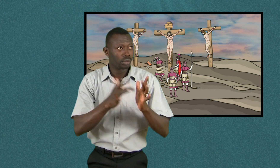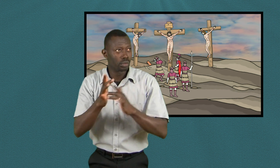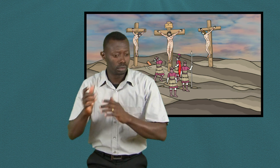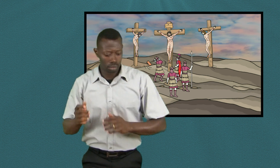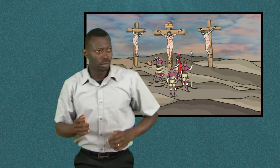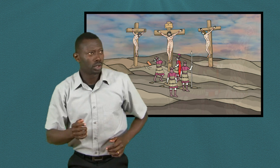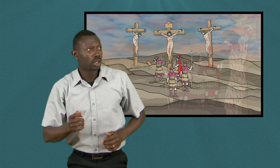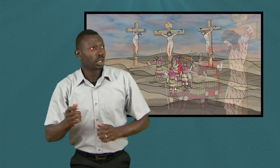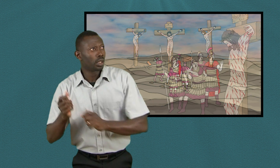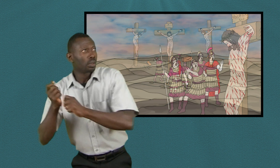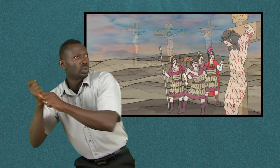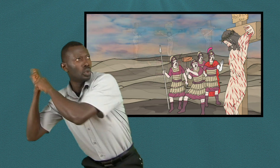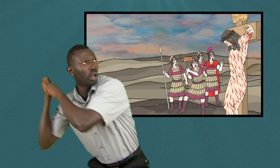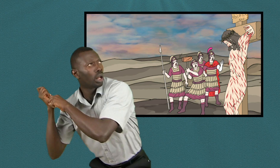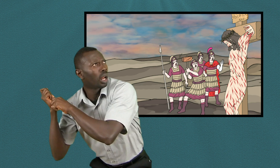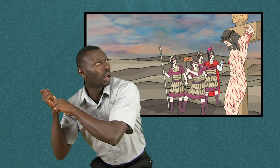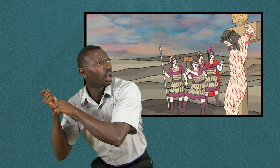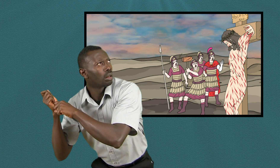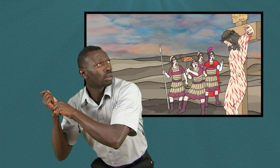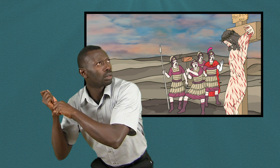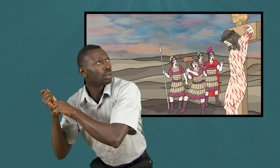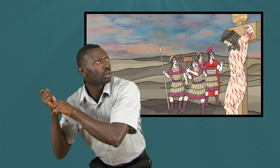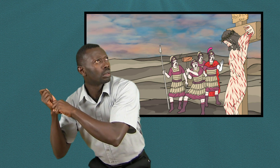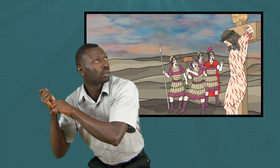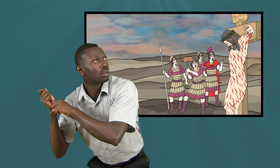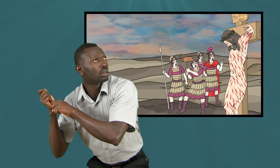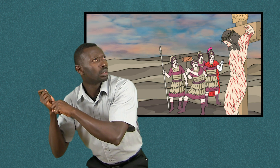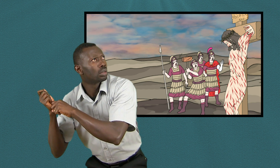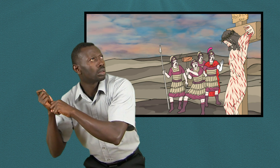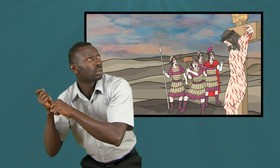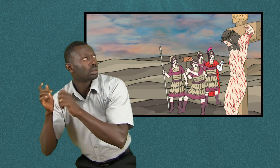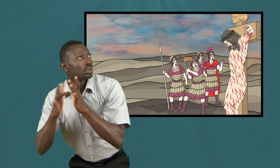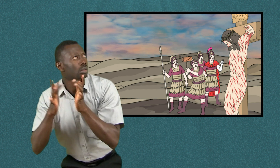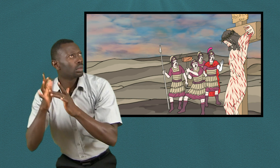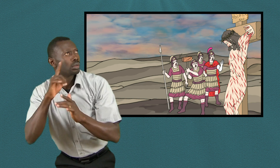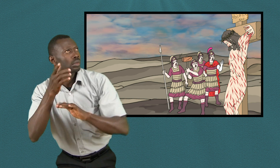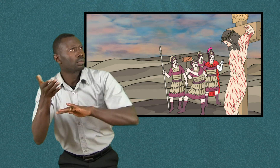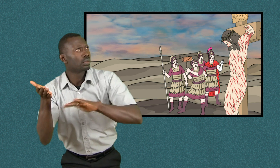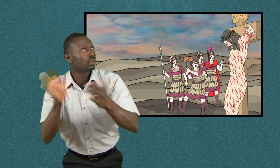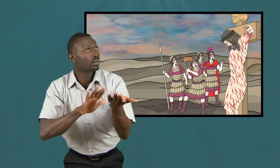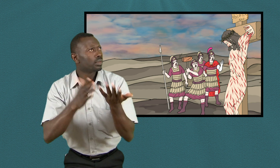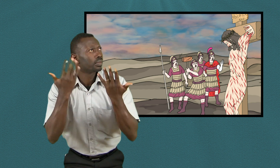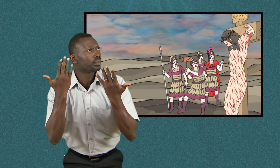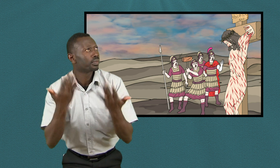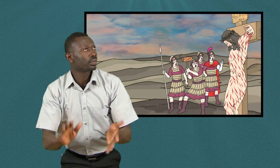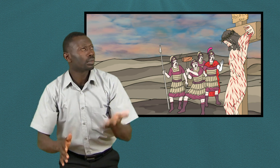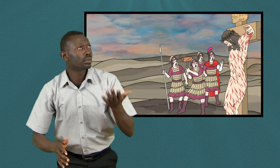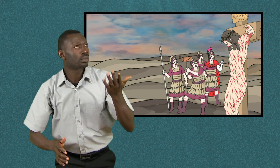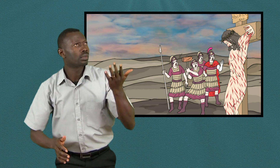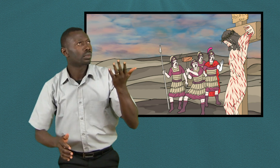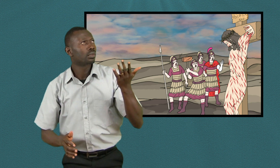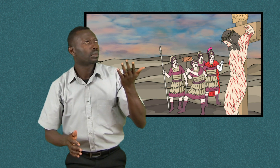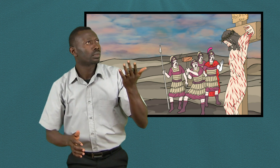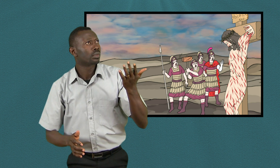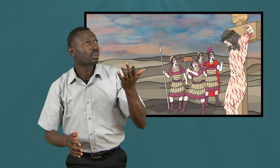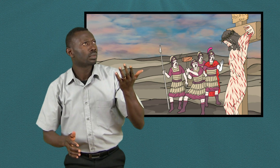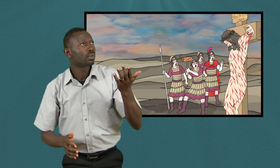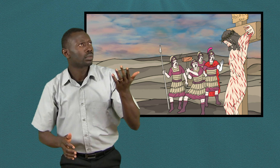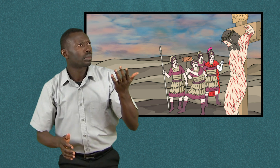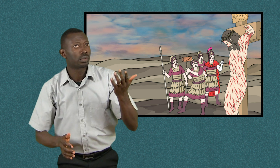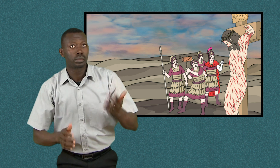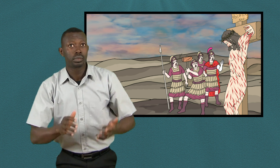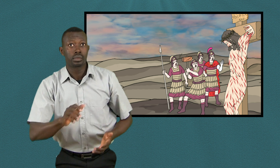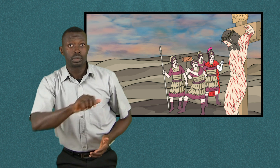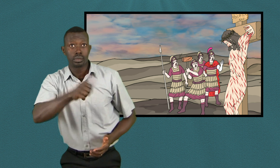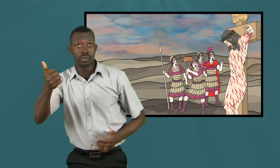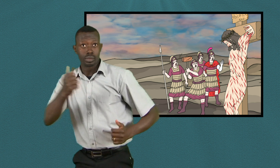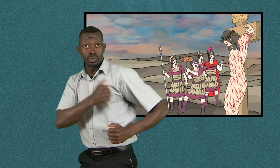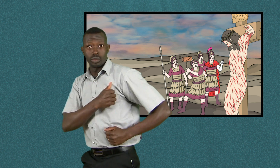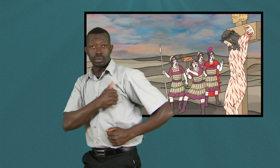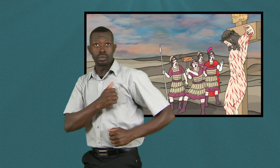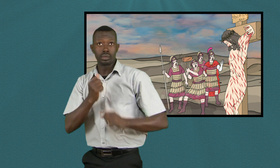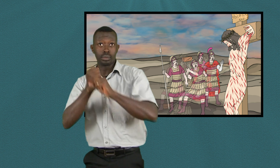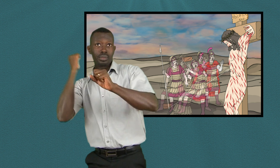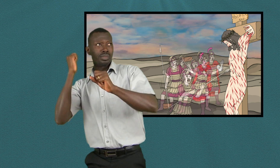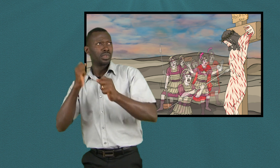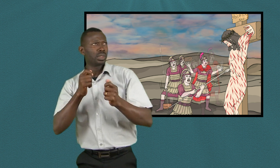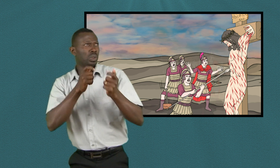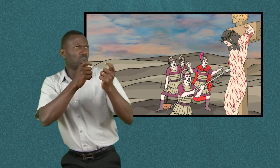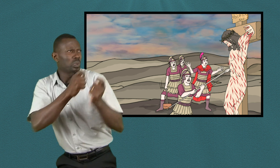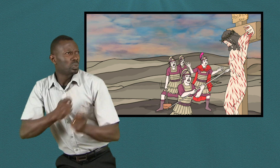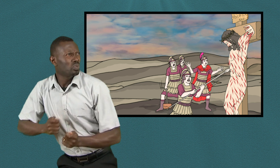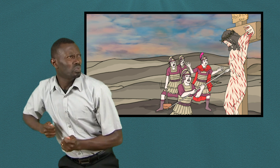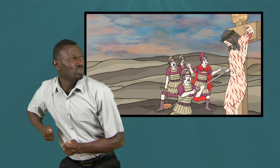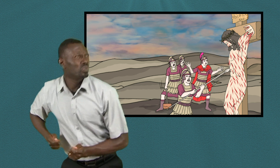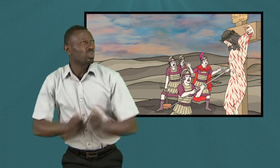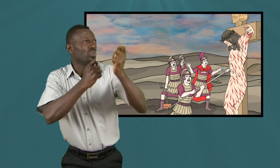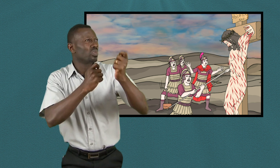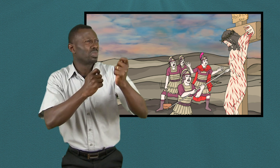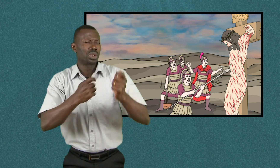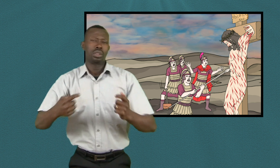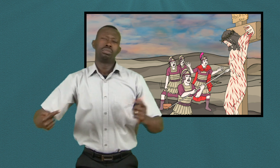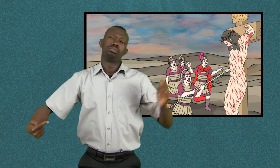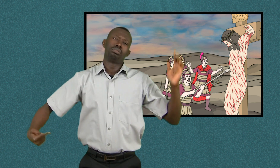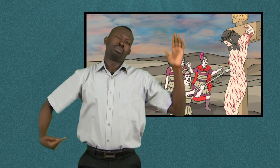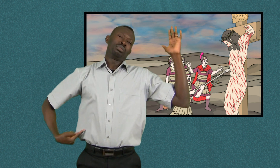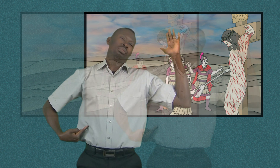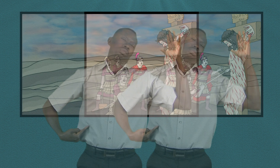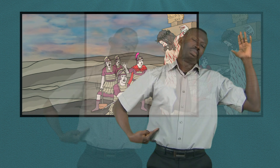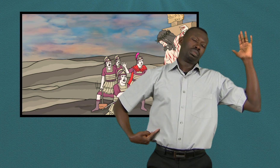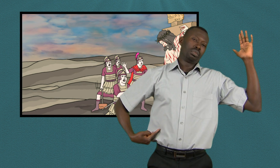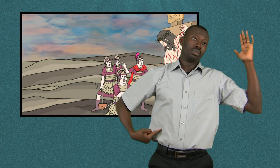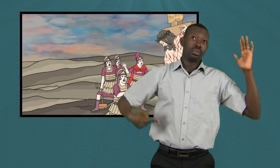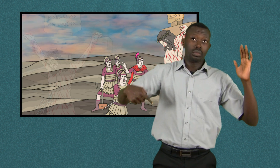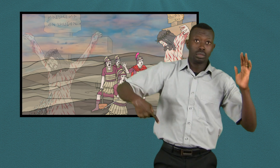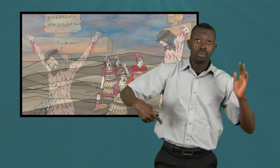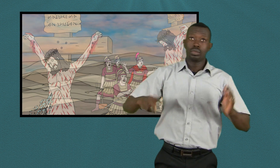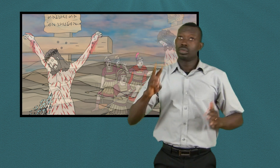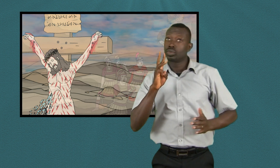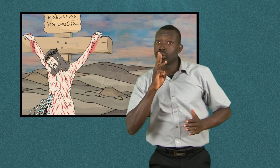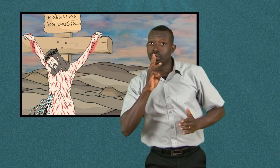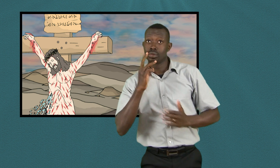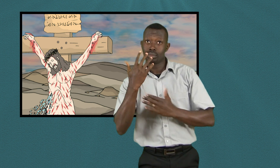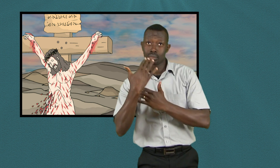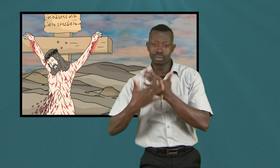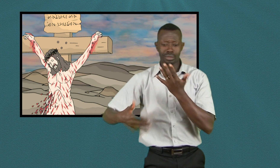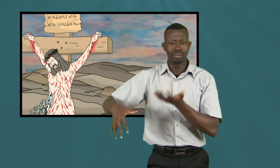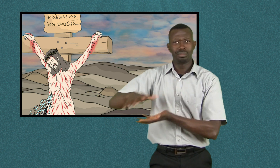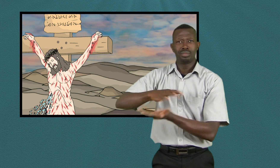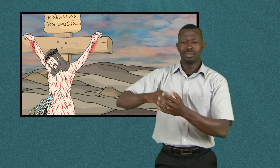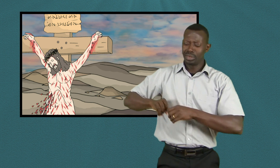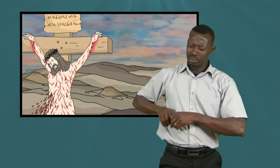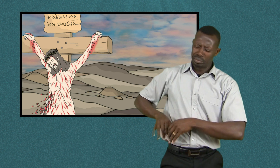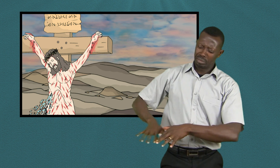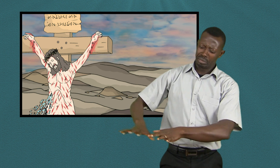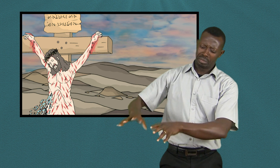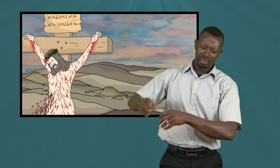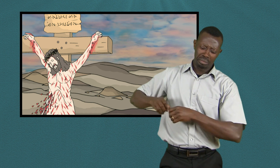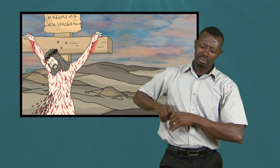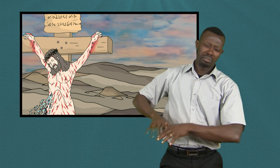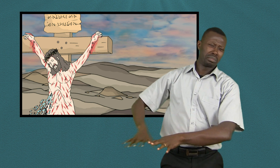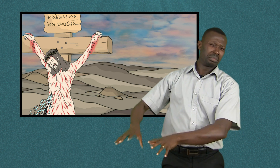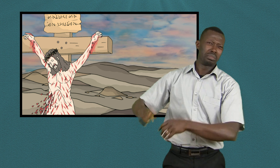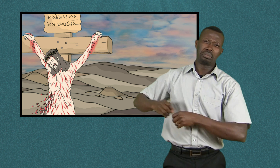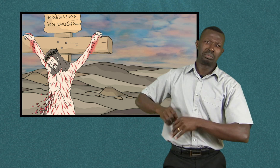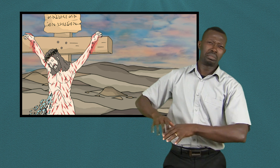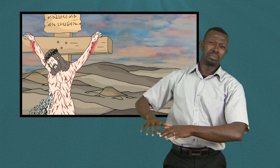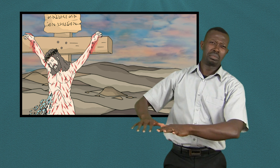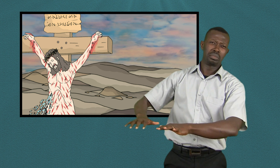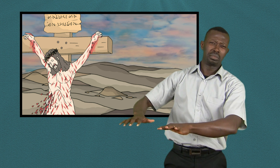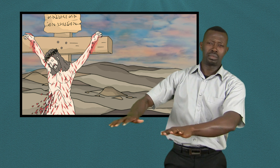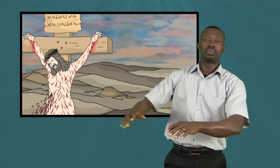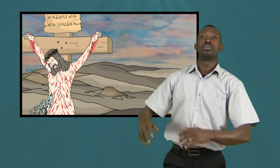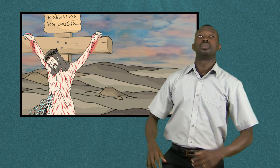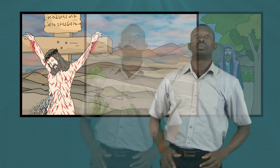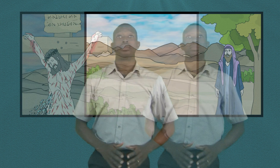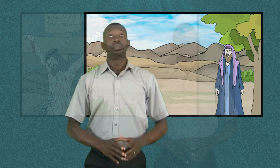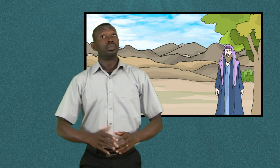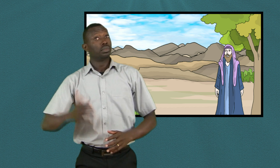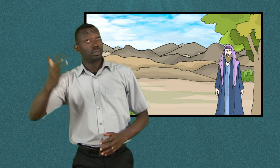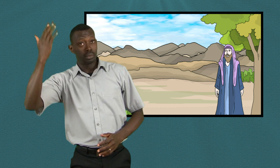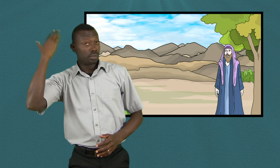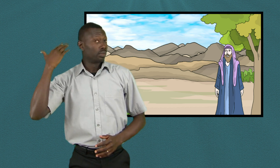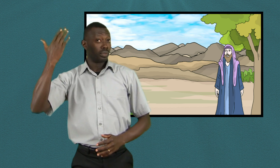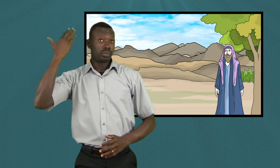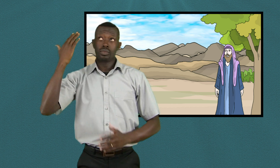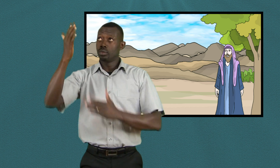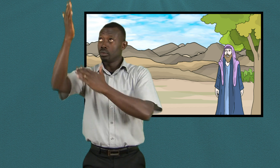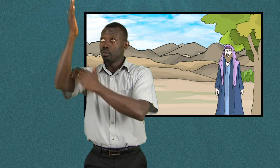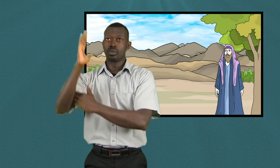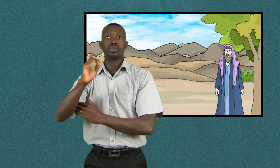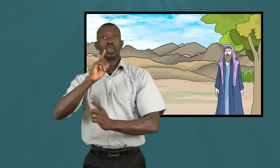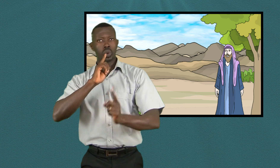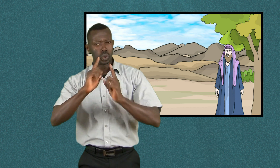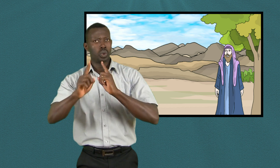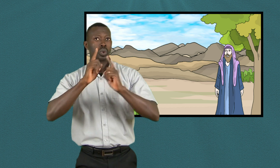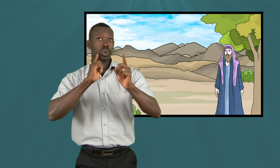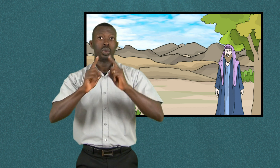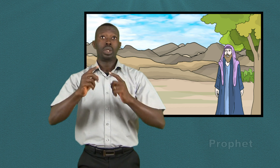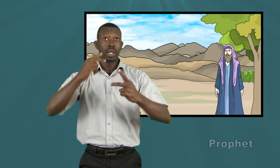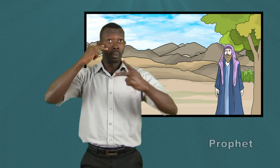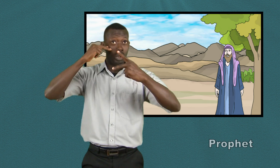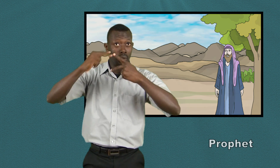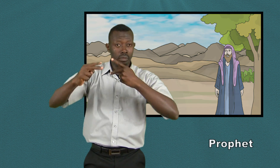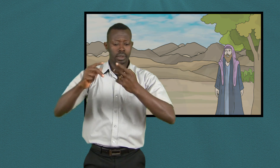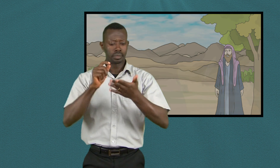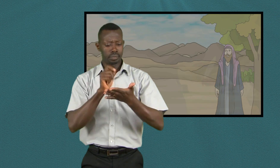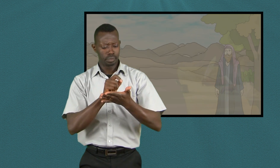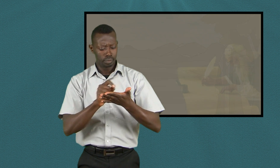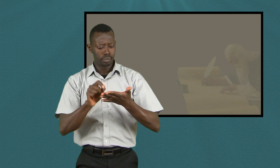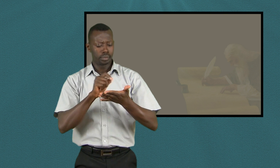The one who saw it has testified to this, and his testimony is true. He knows that he is telling the truth, so that you also may believe.